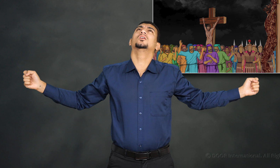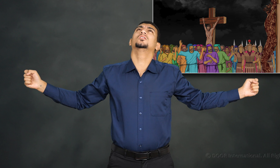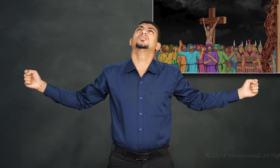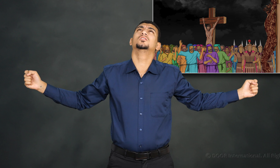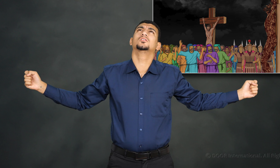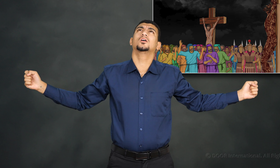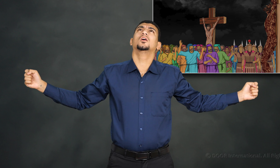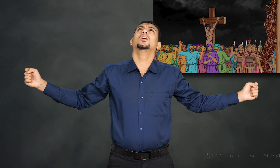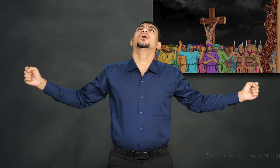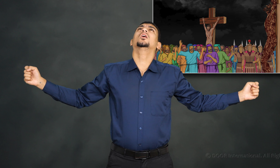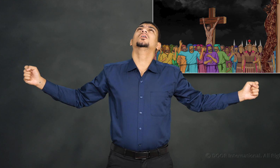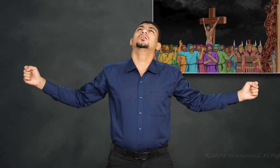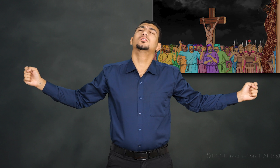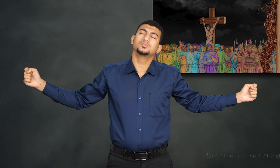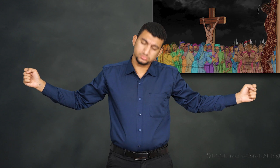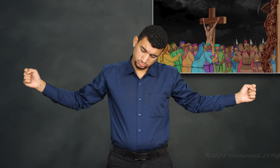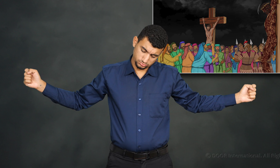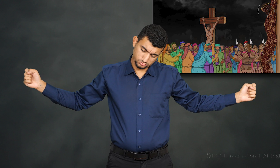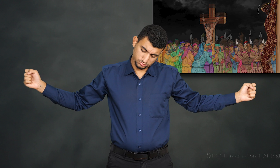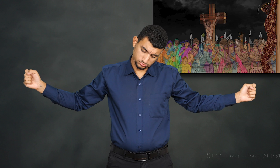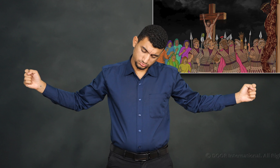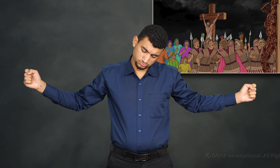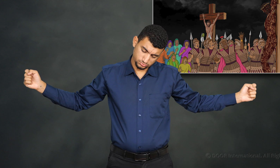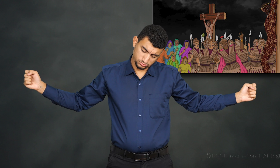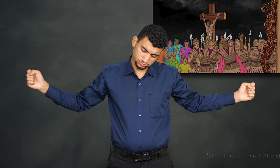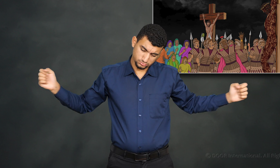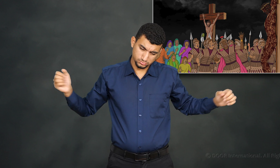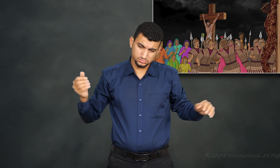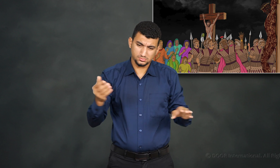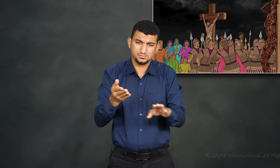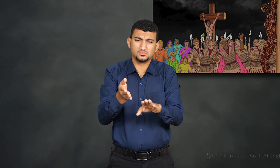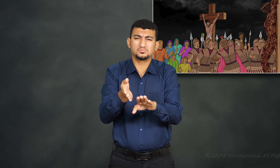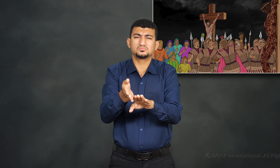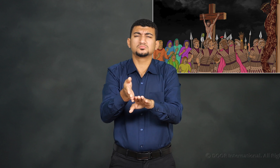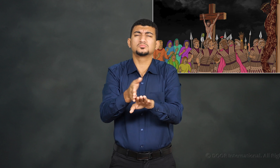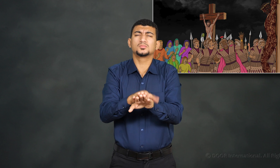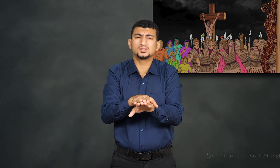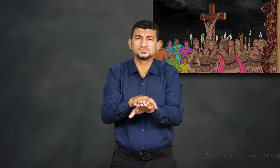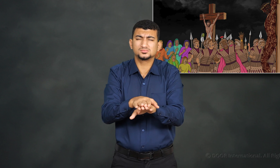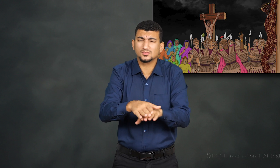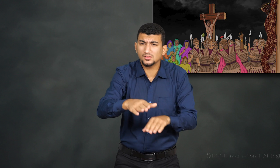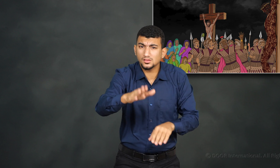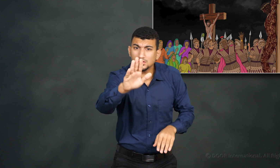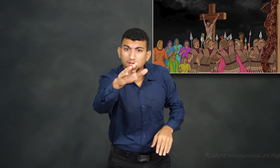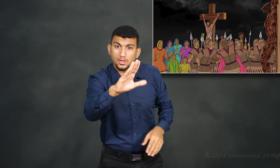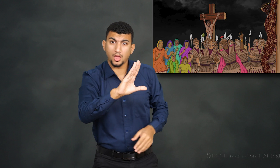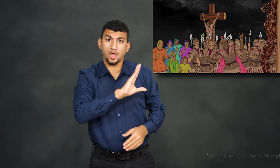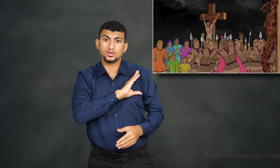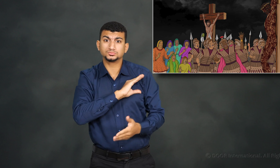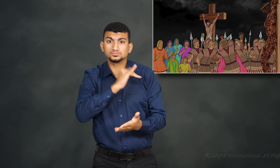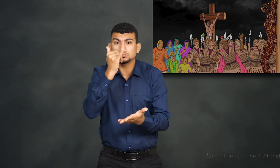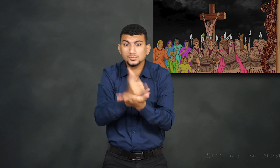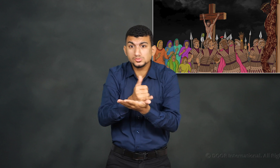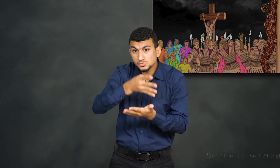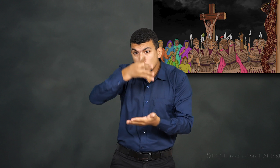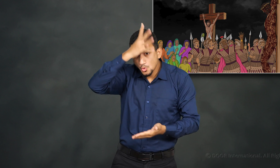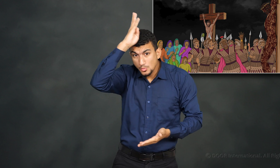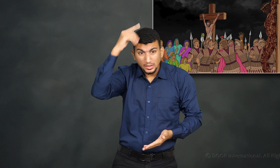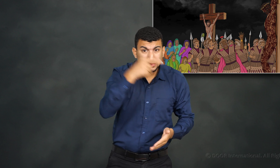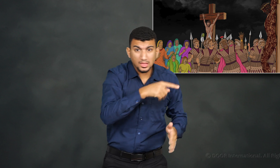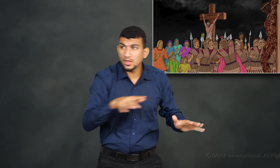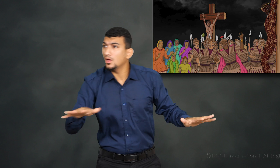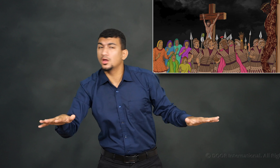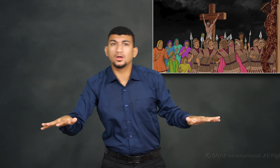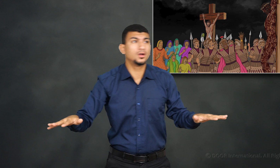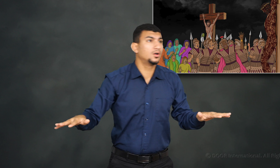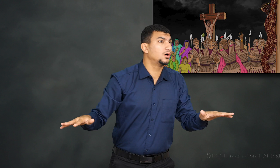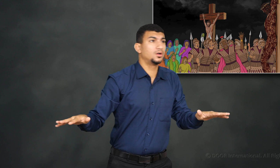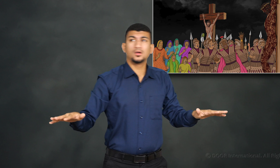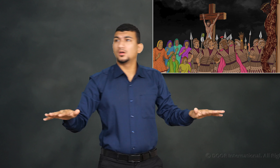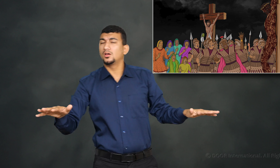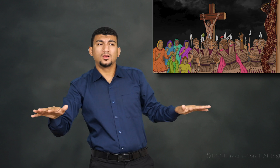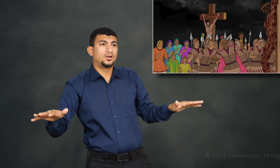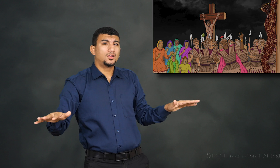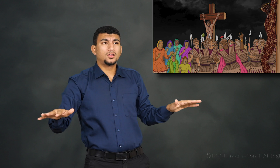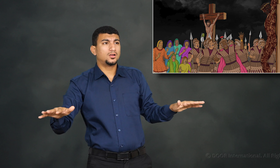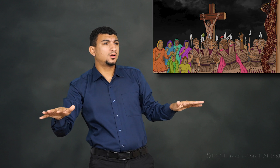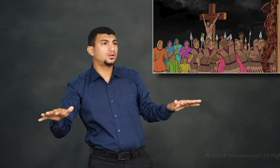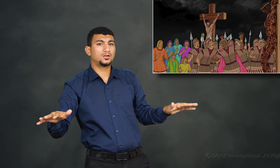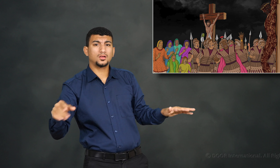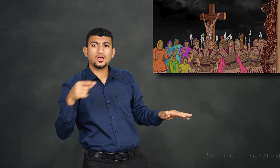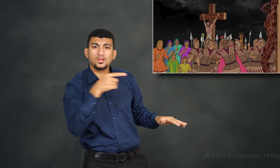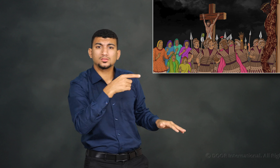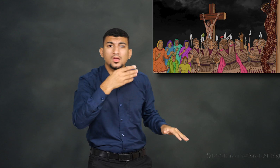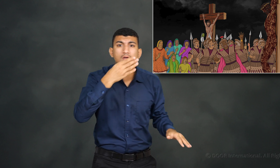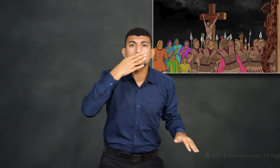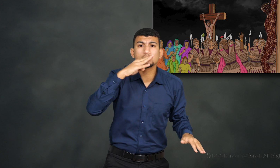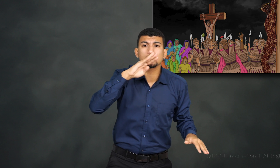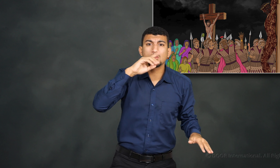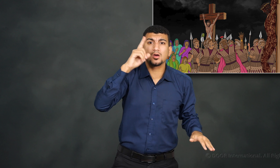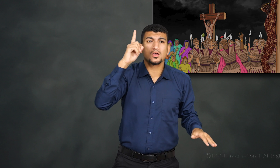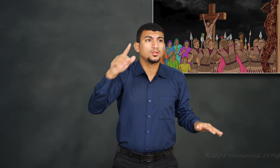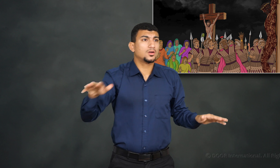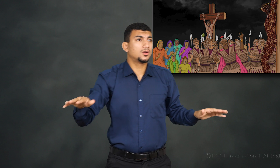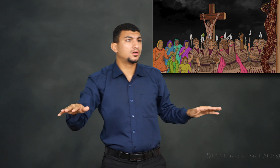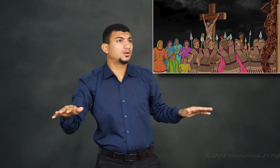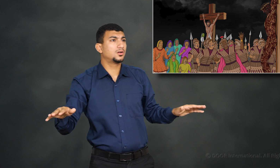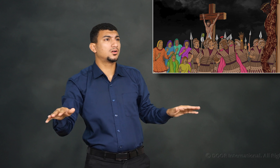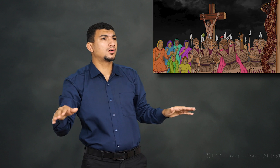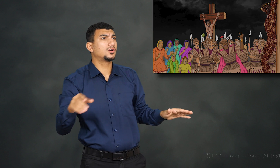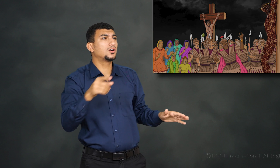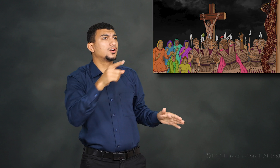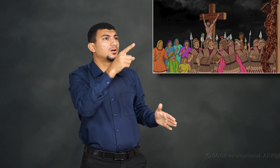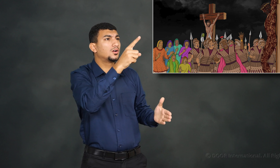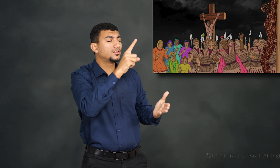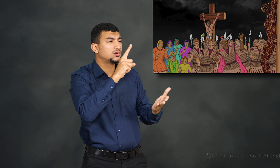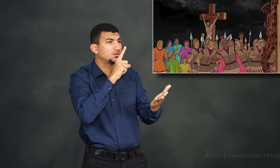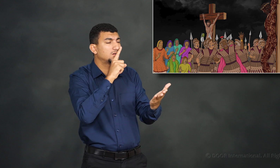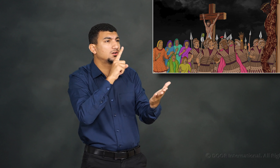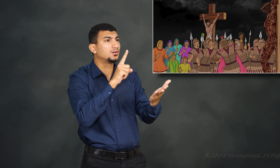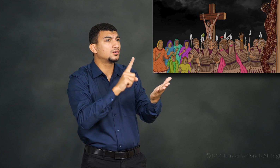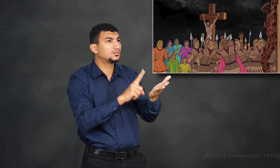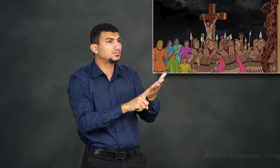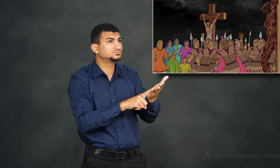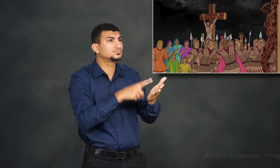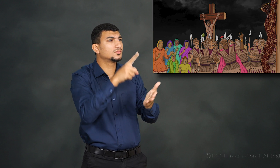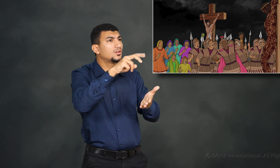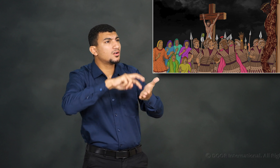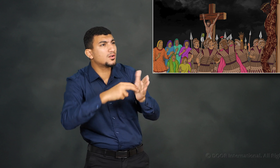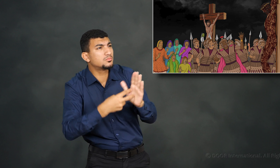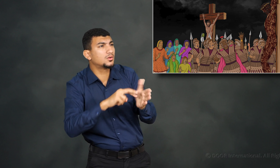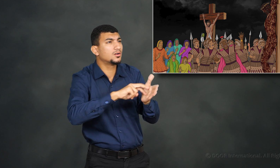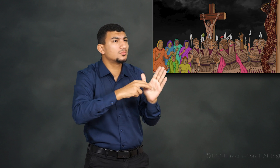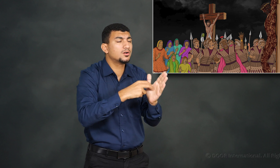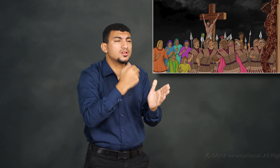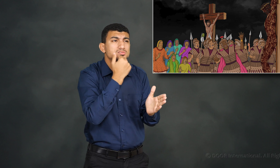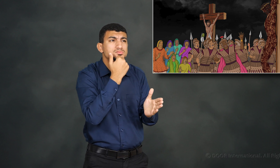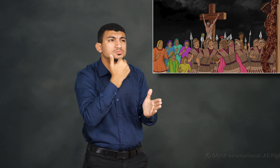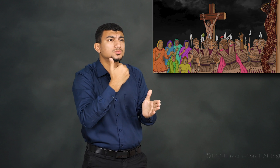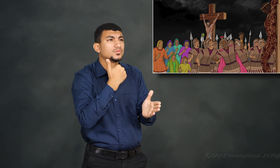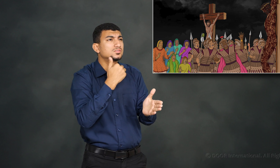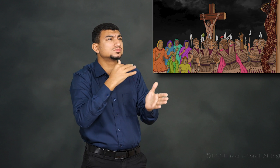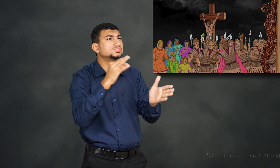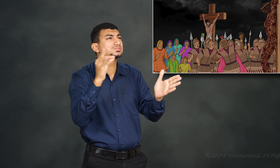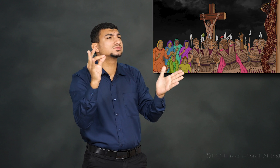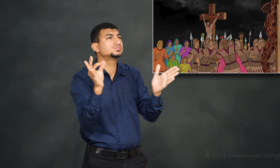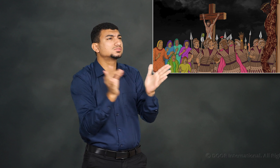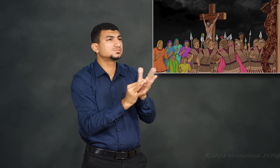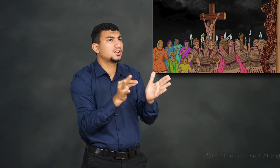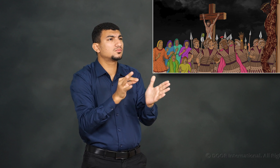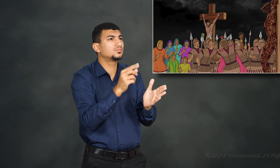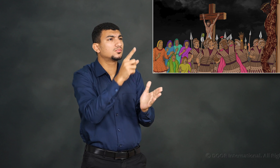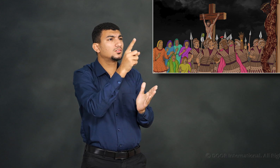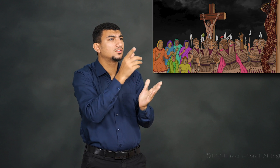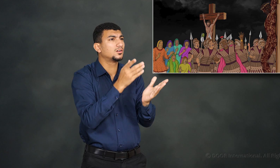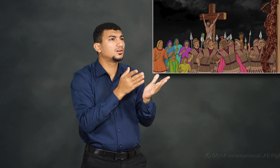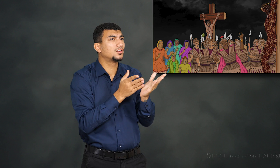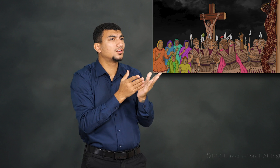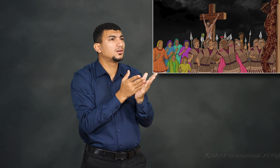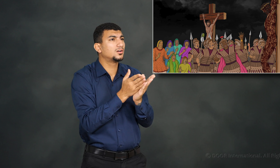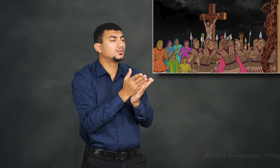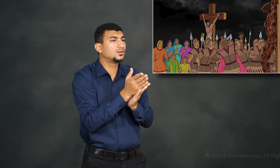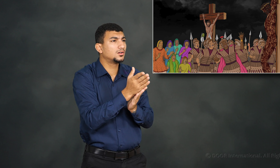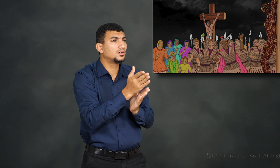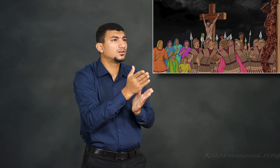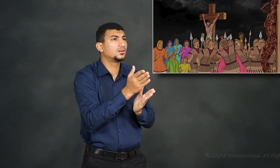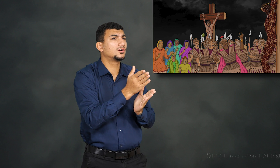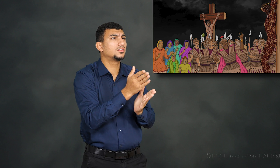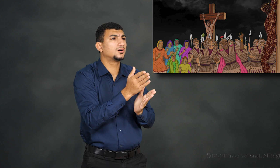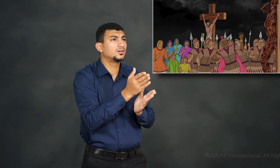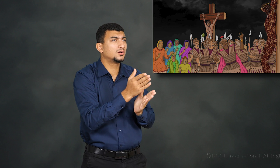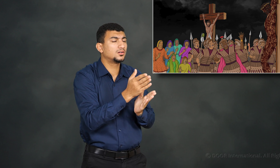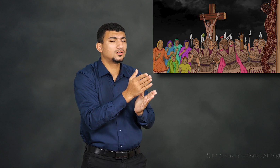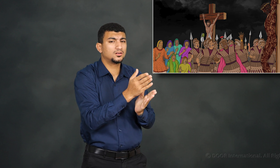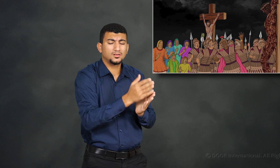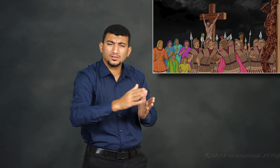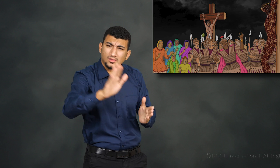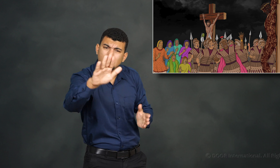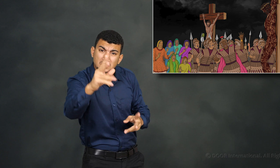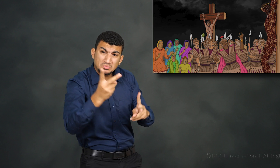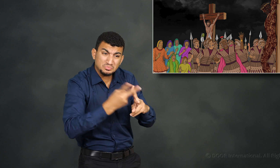When the centurion saw what had happened, he gave glory to God, saying, “Surely this was a righteous man.”